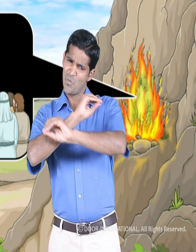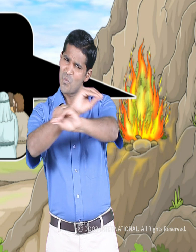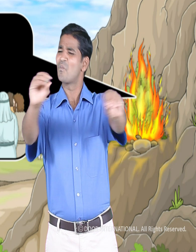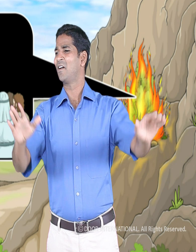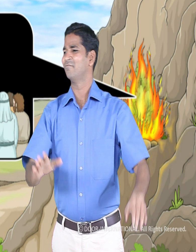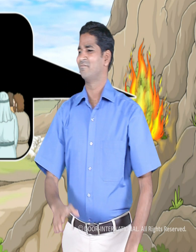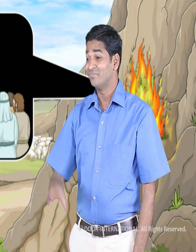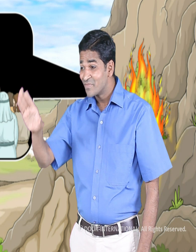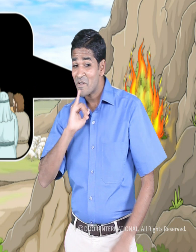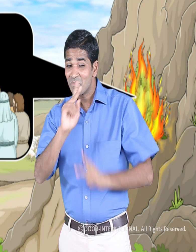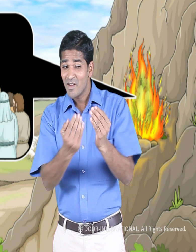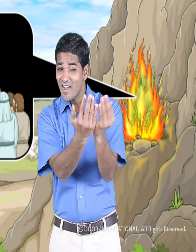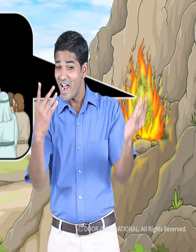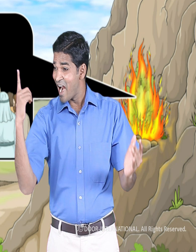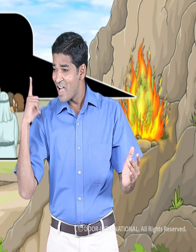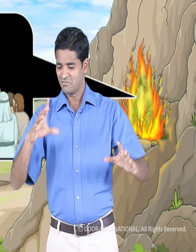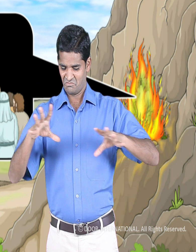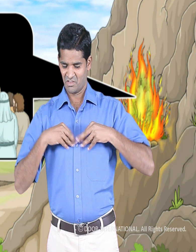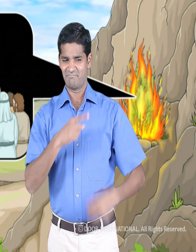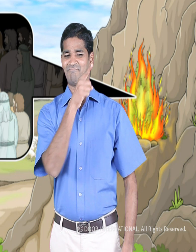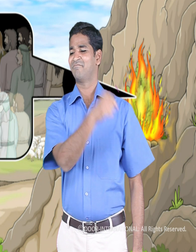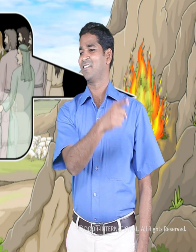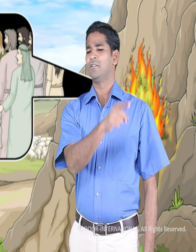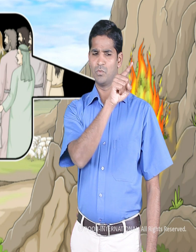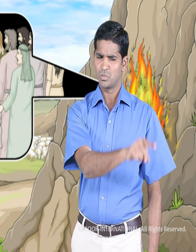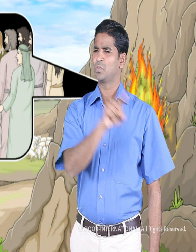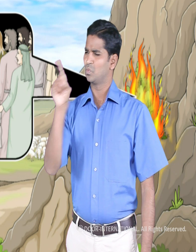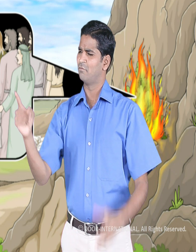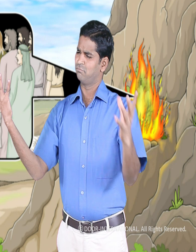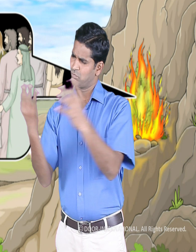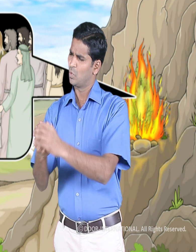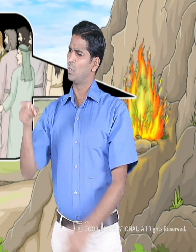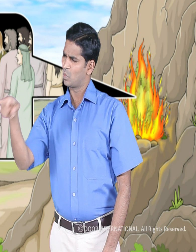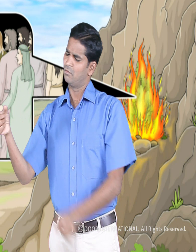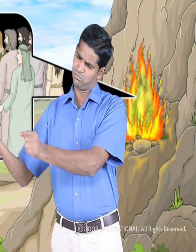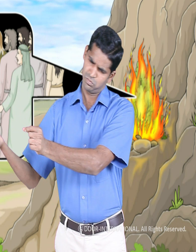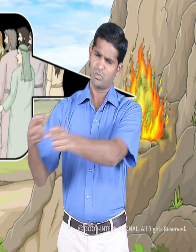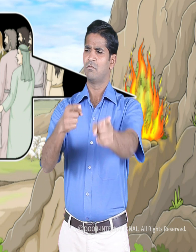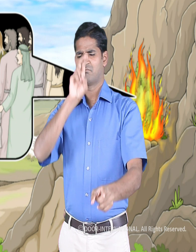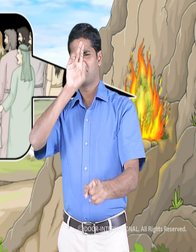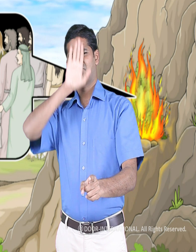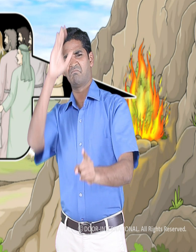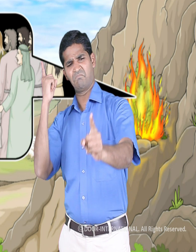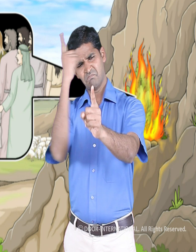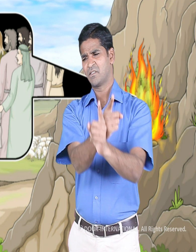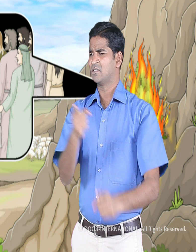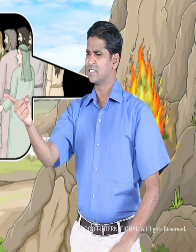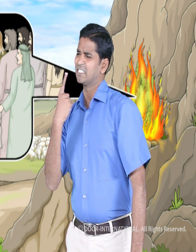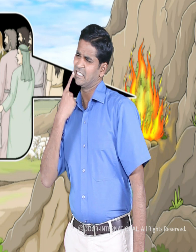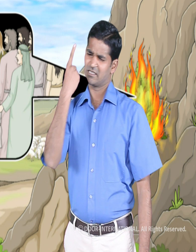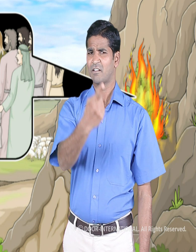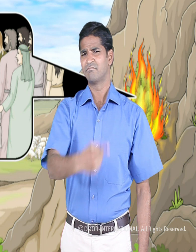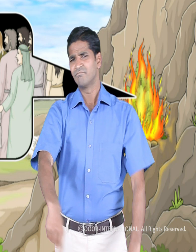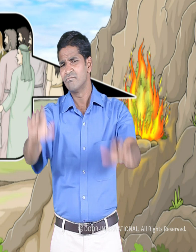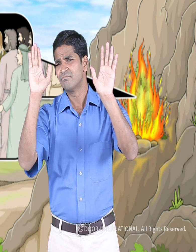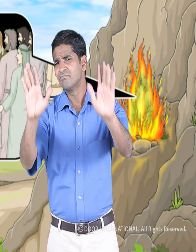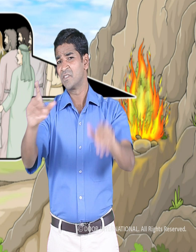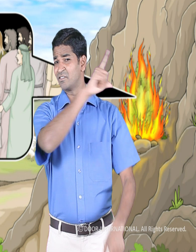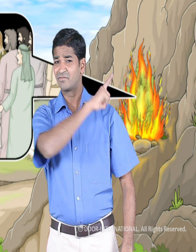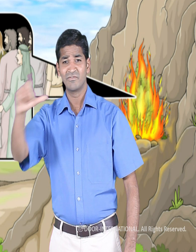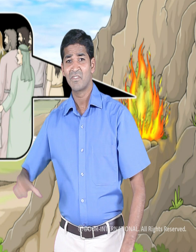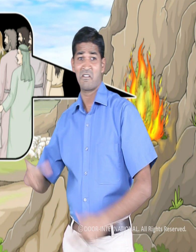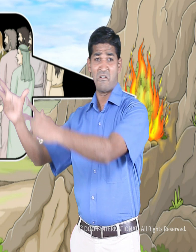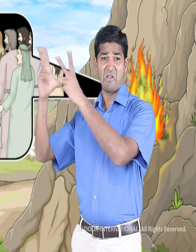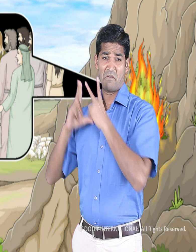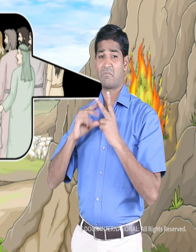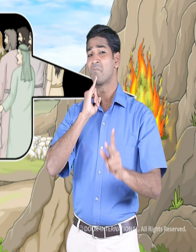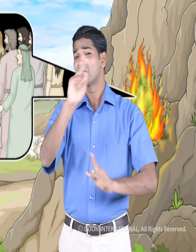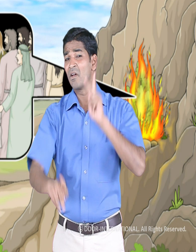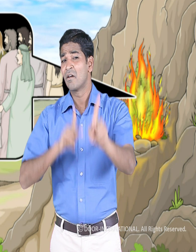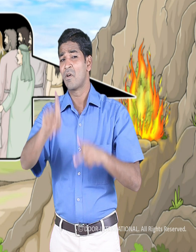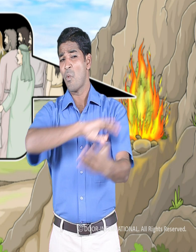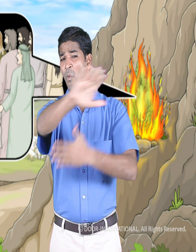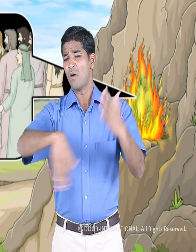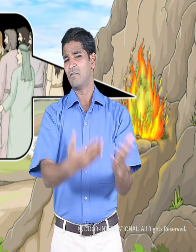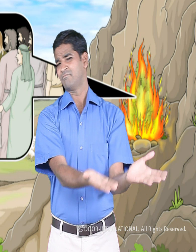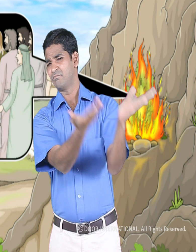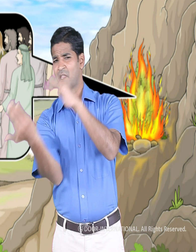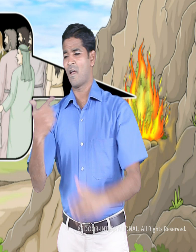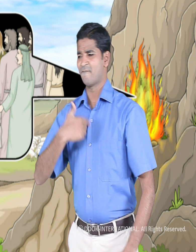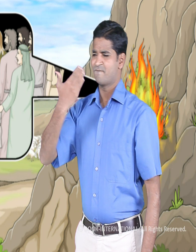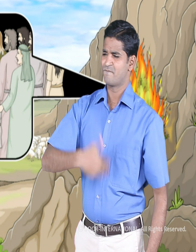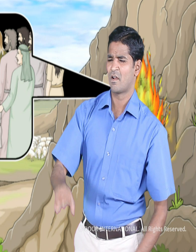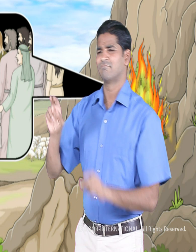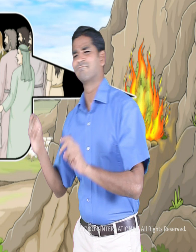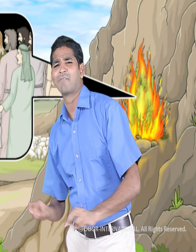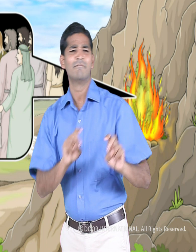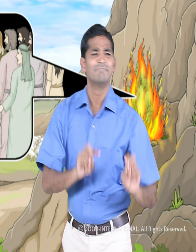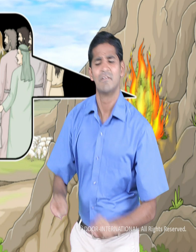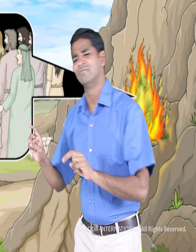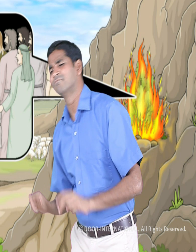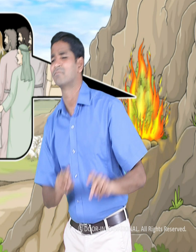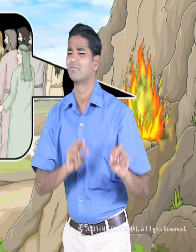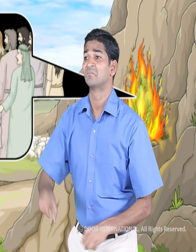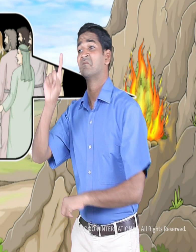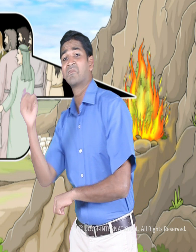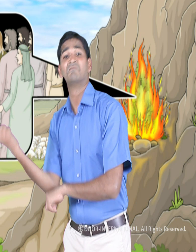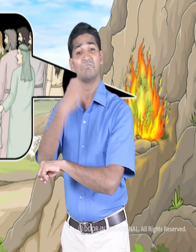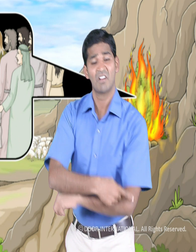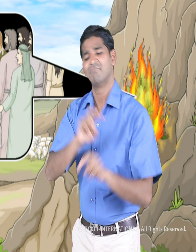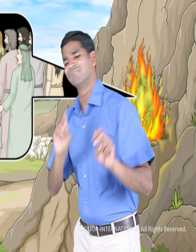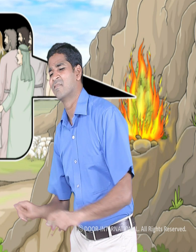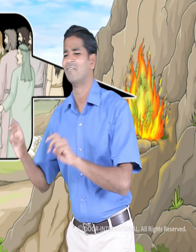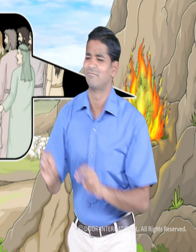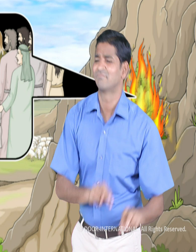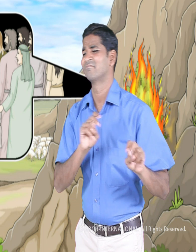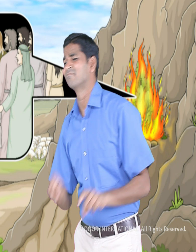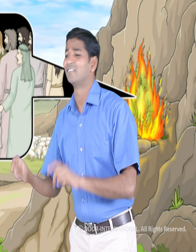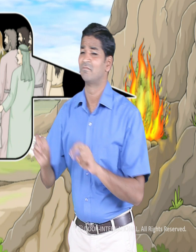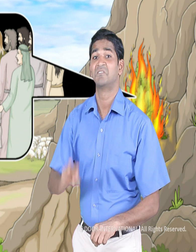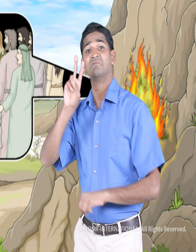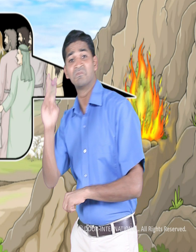The elders of Israel will listen to what you say, and you must go with them to the king of Egypt and tell him, ‘The LORD, the God of the Hebrews, has met with us.